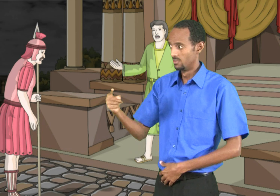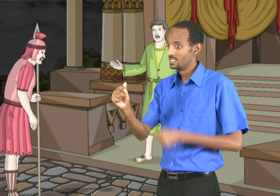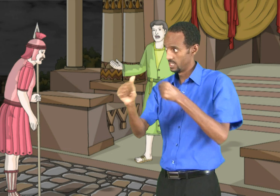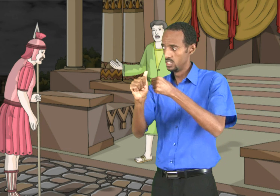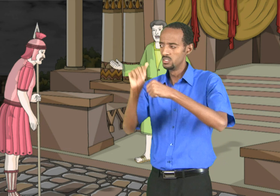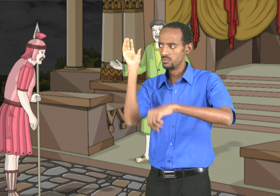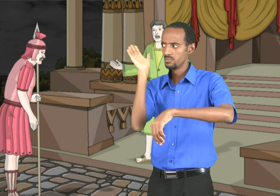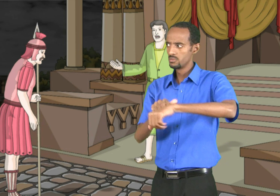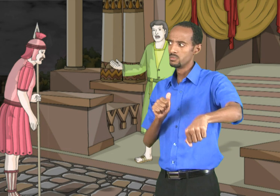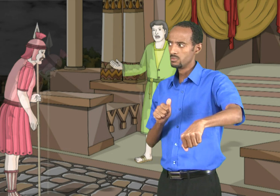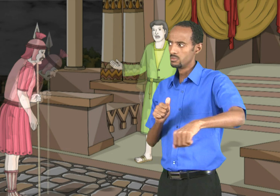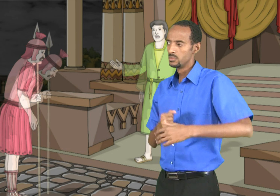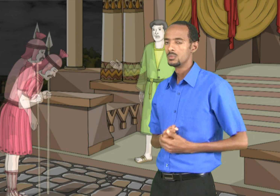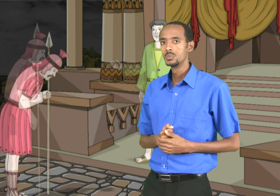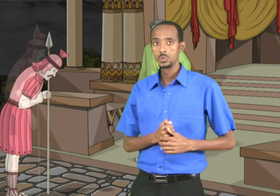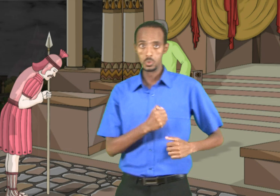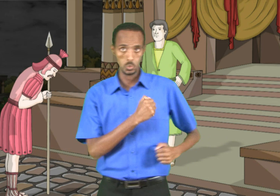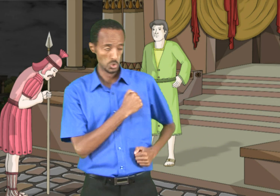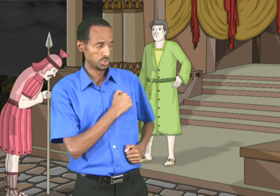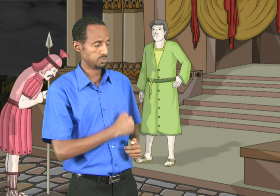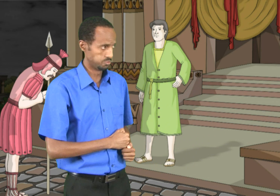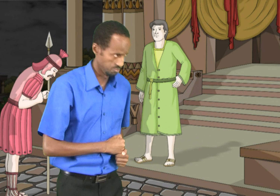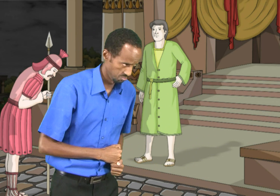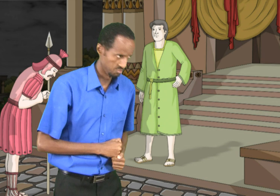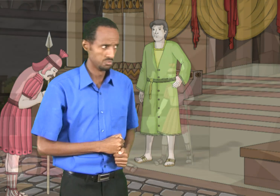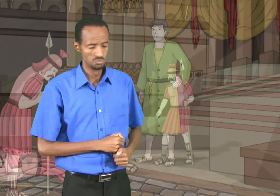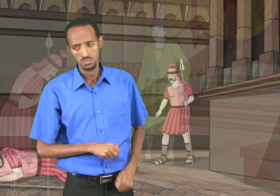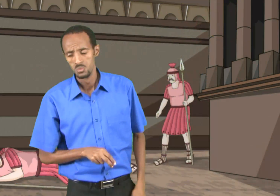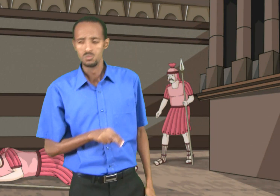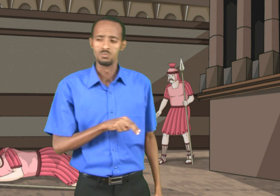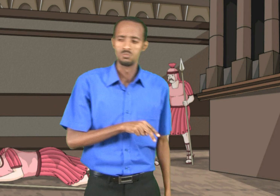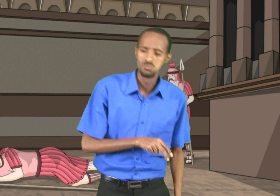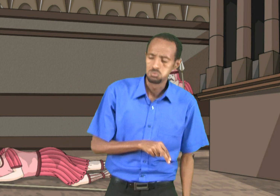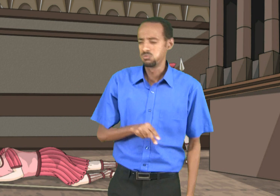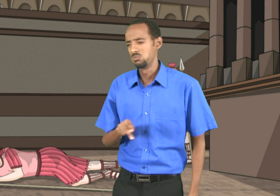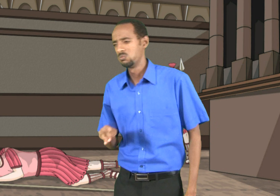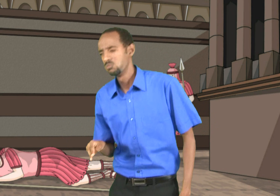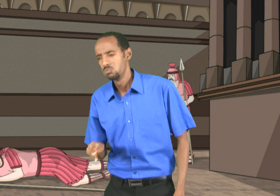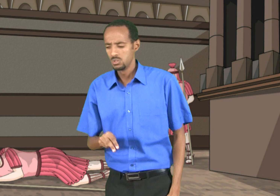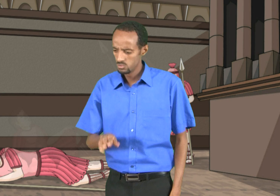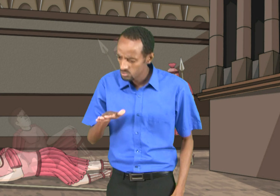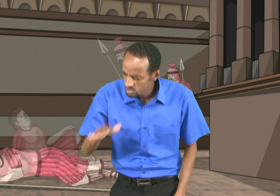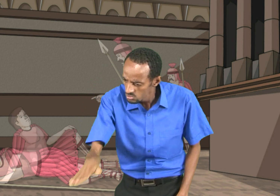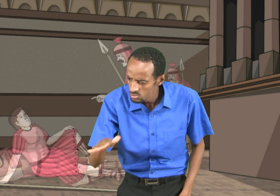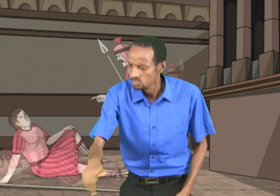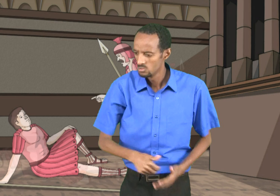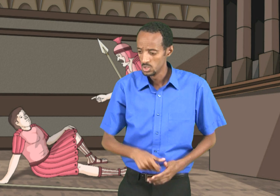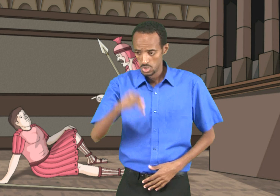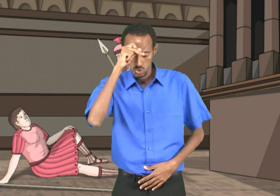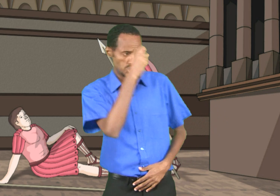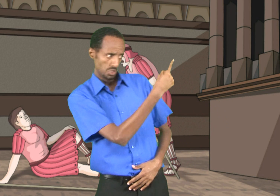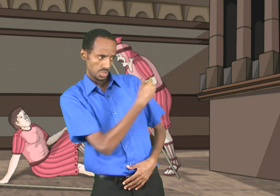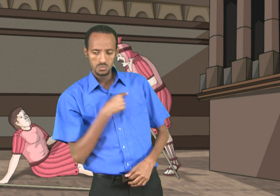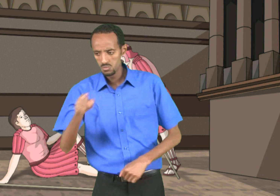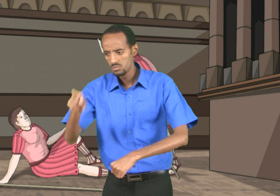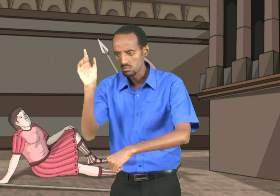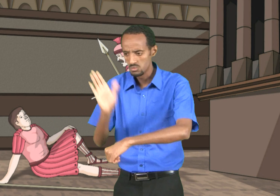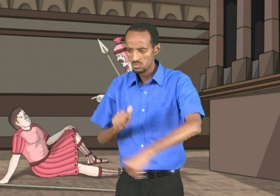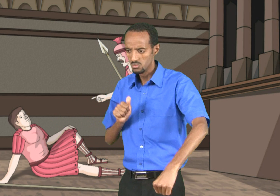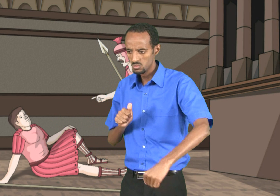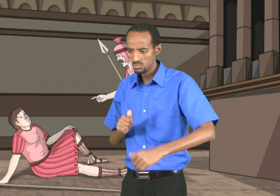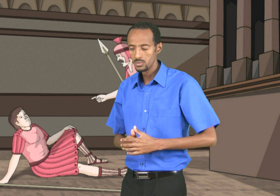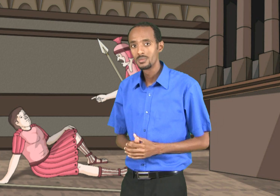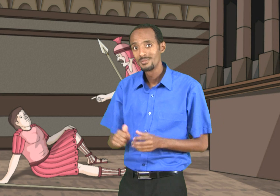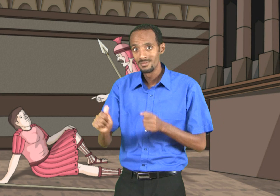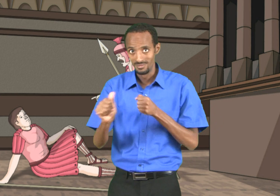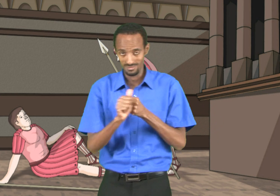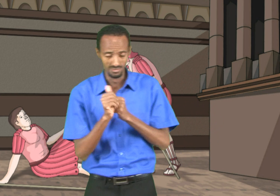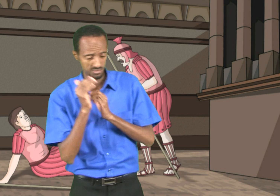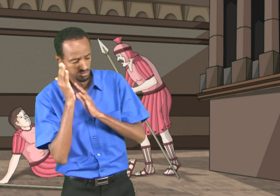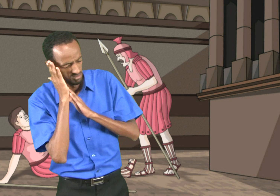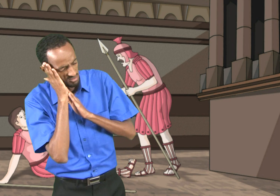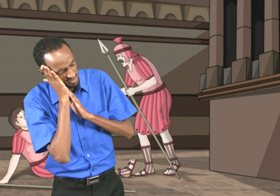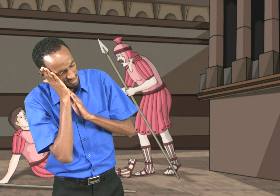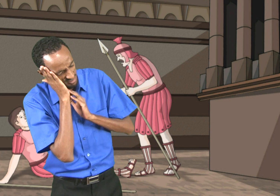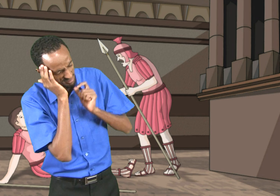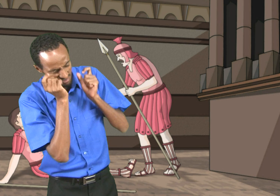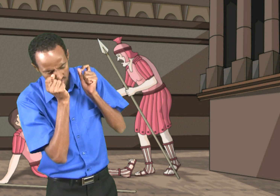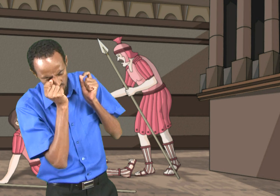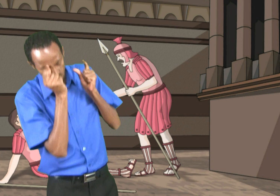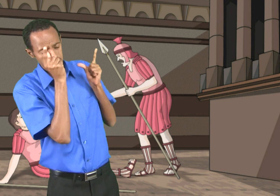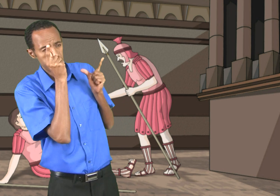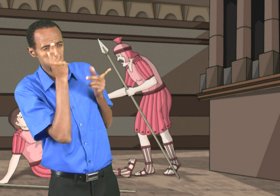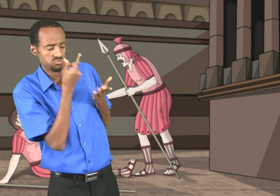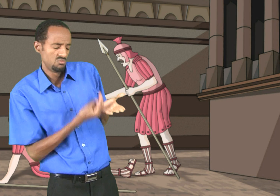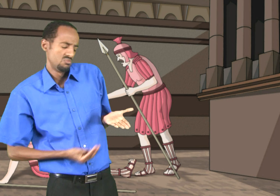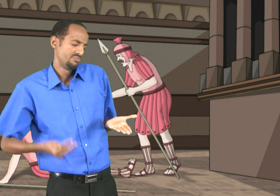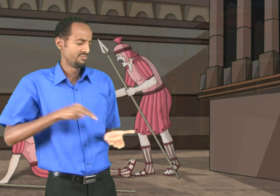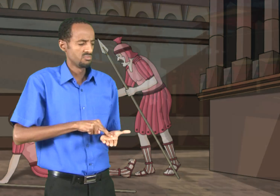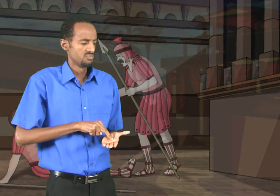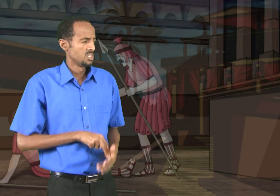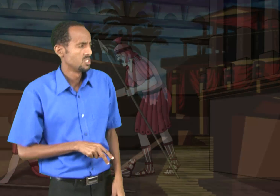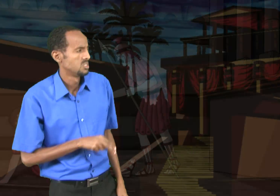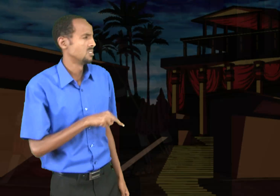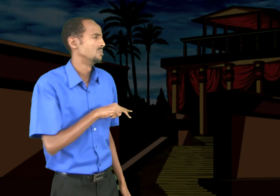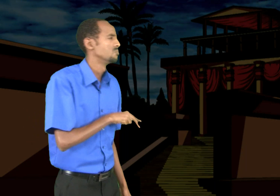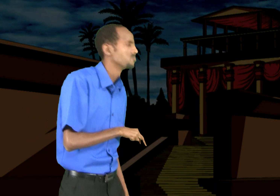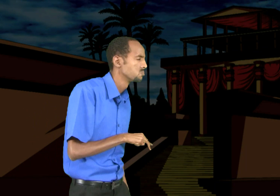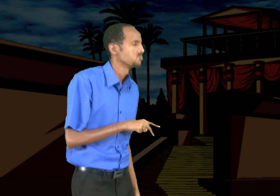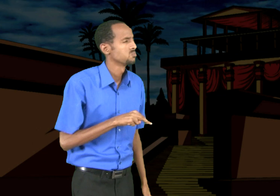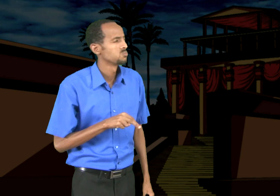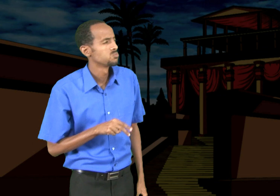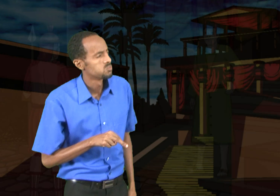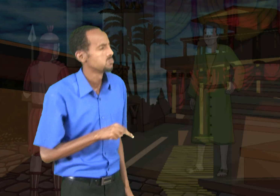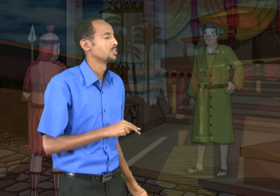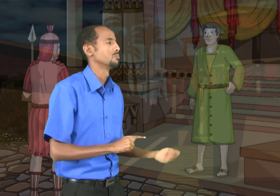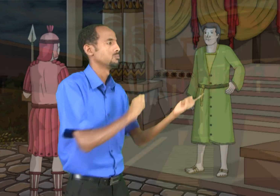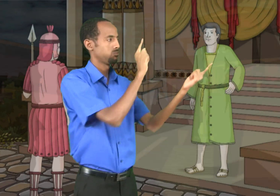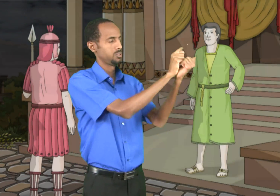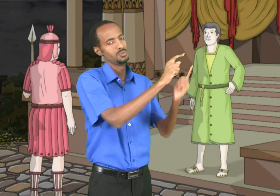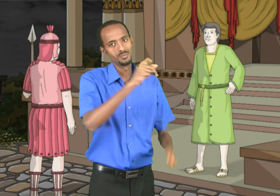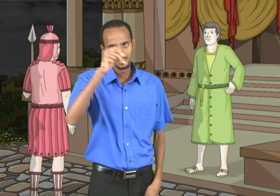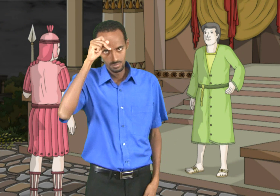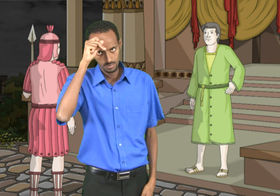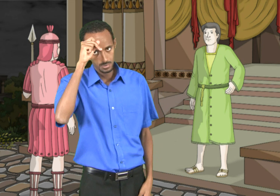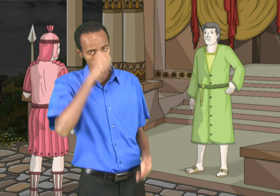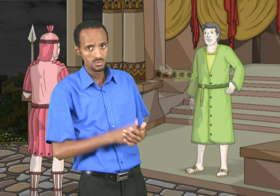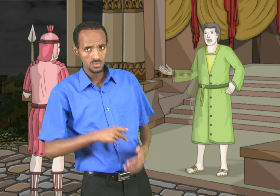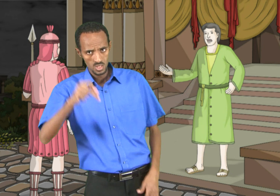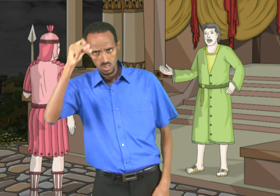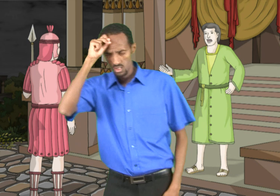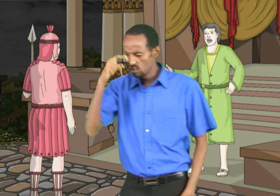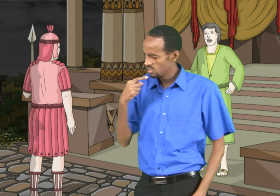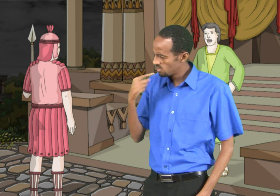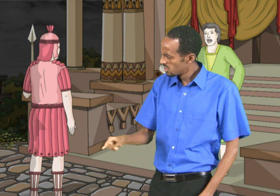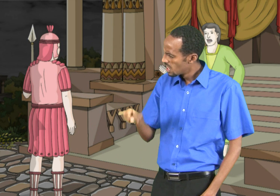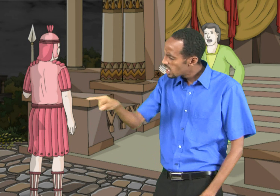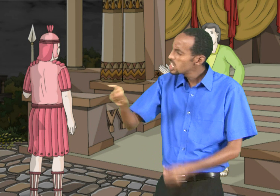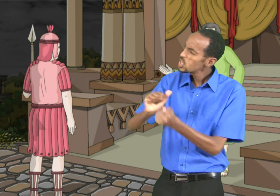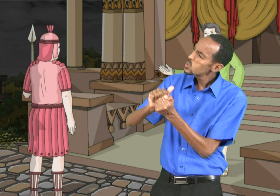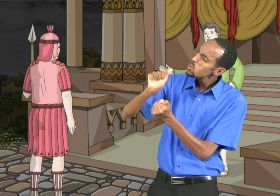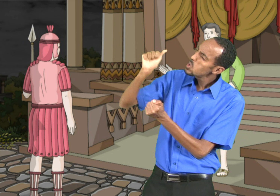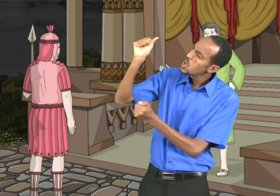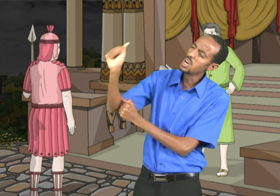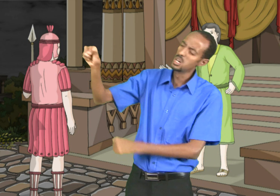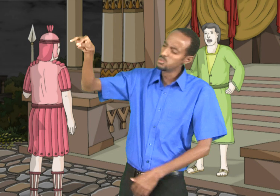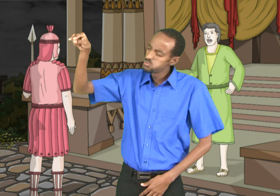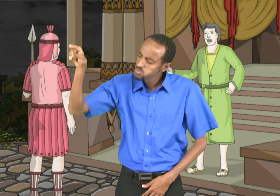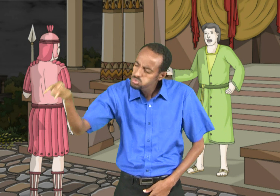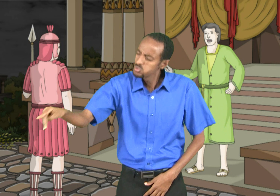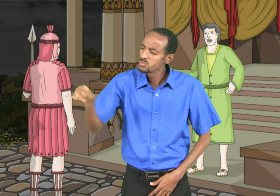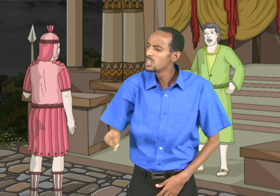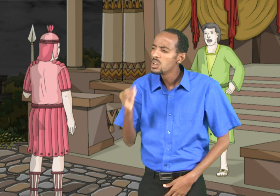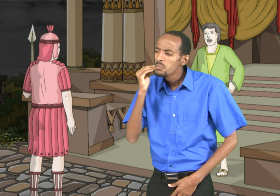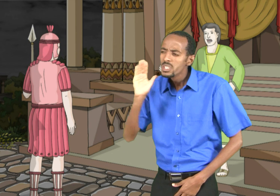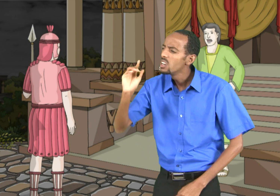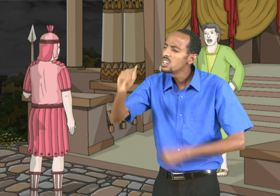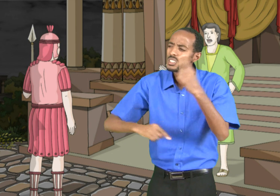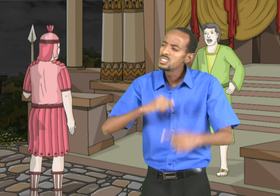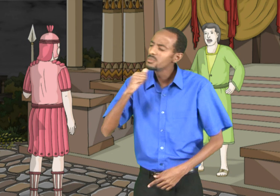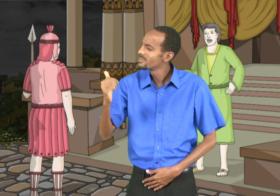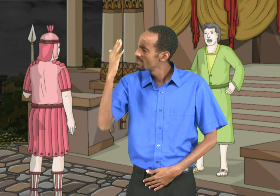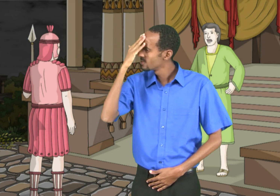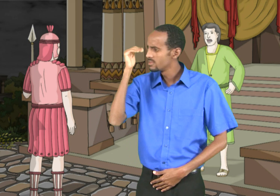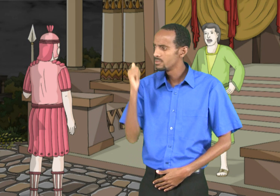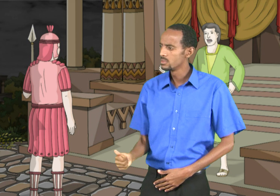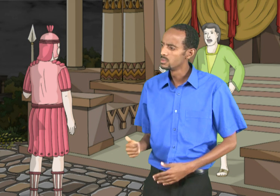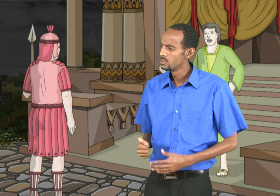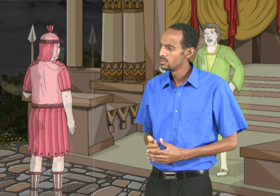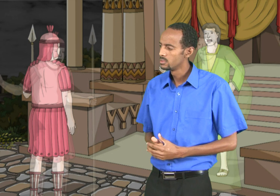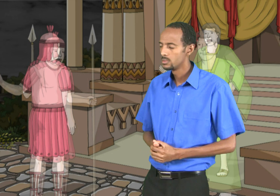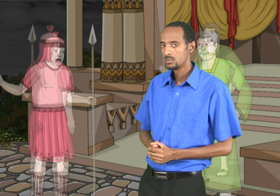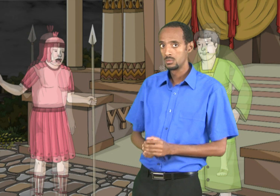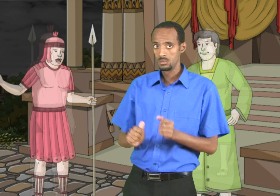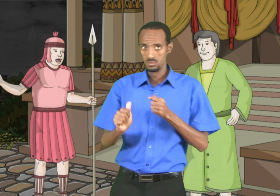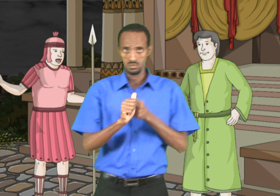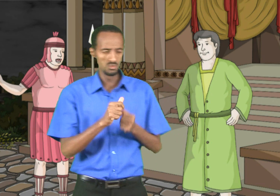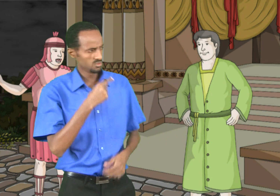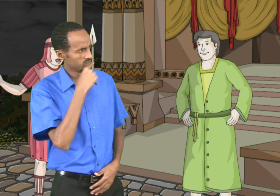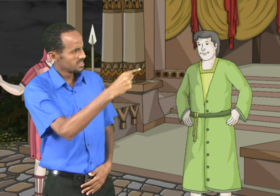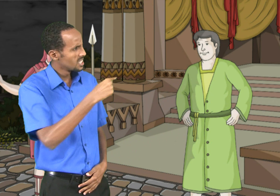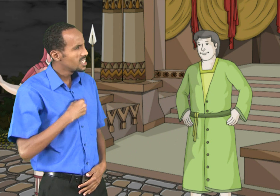“Haven’t you just arrived from a journey?” David asked Uriah. “Why didn’t you go home?”